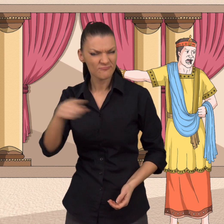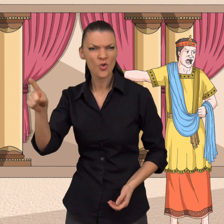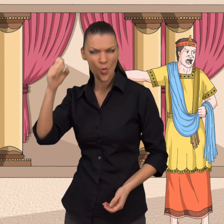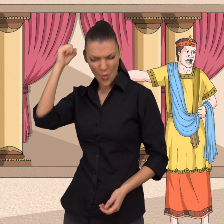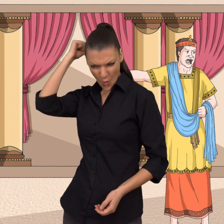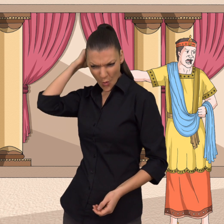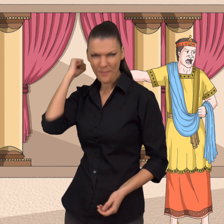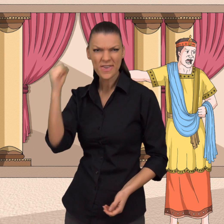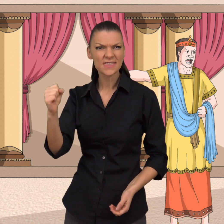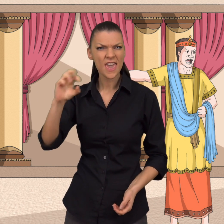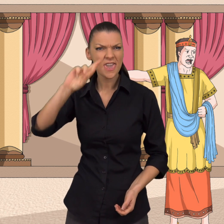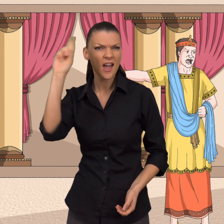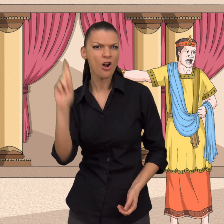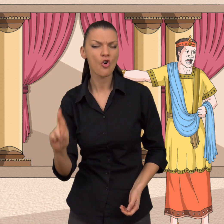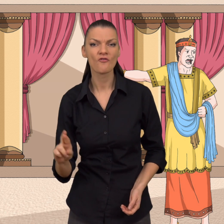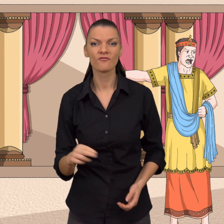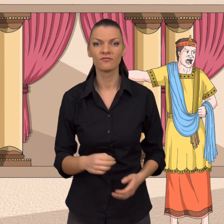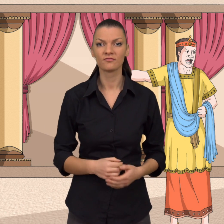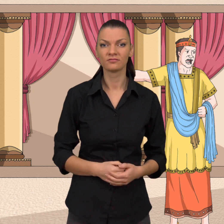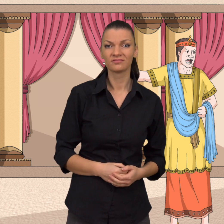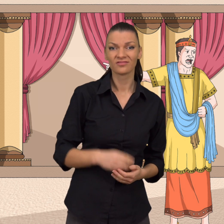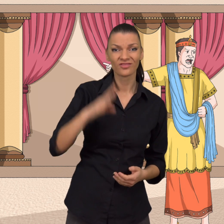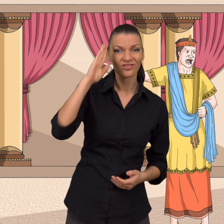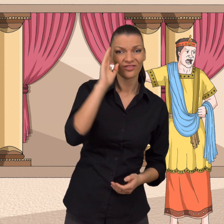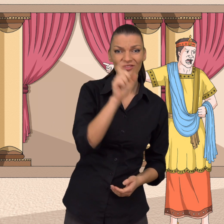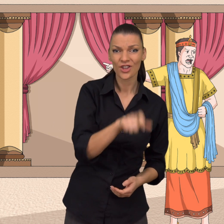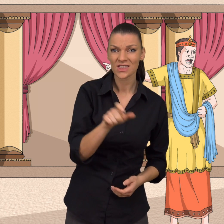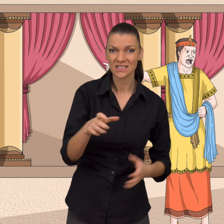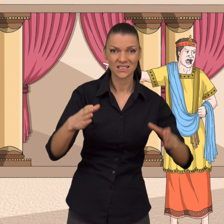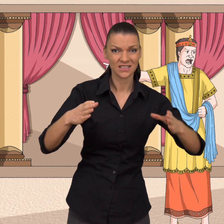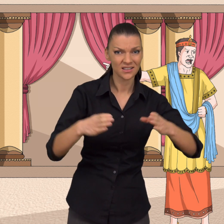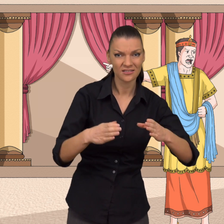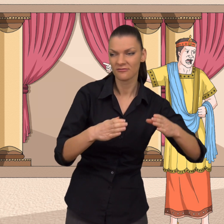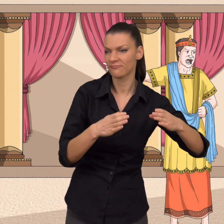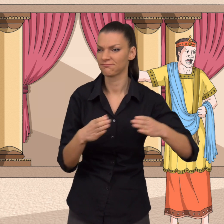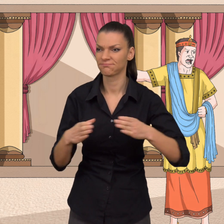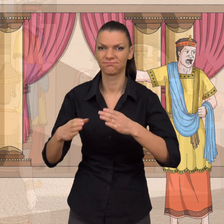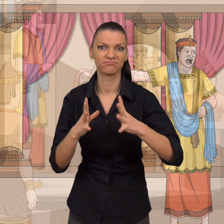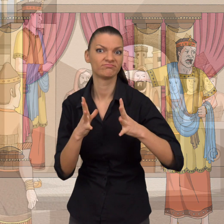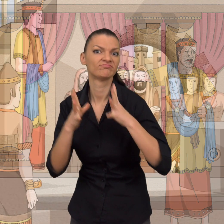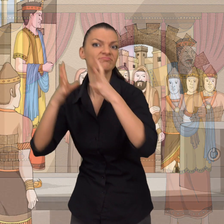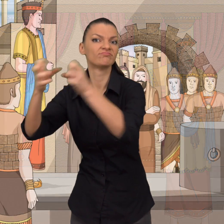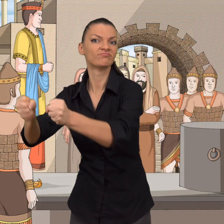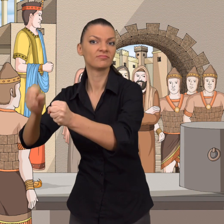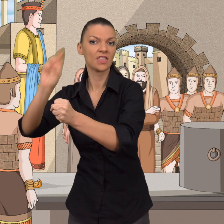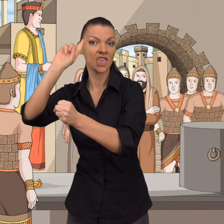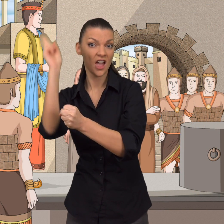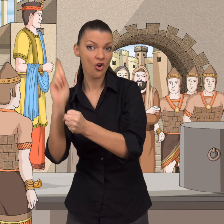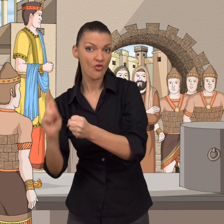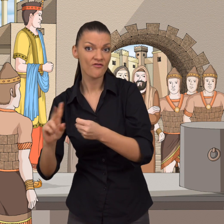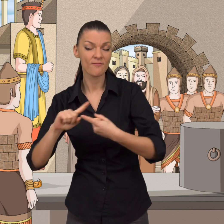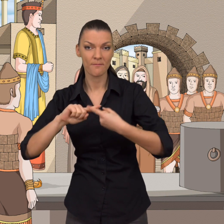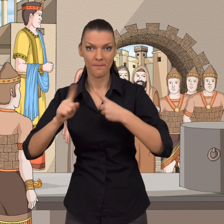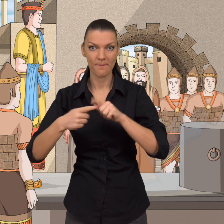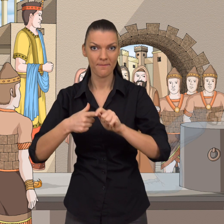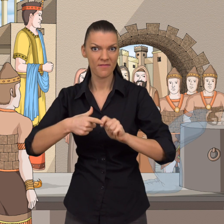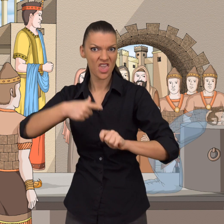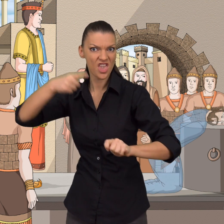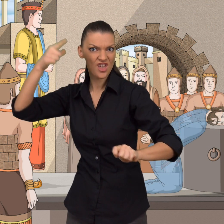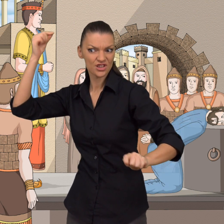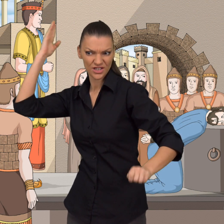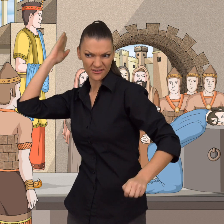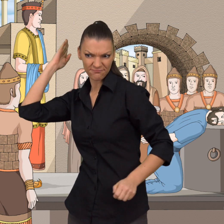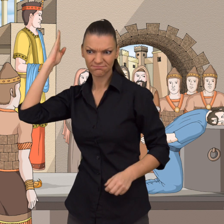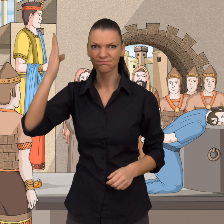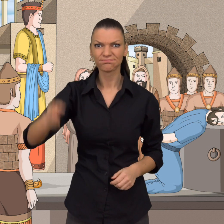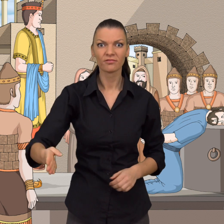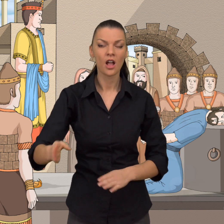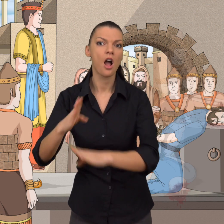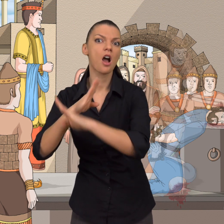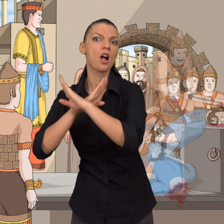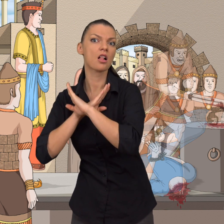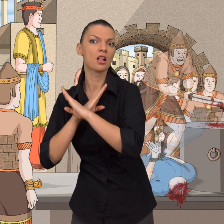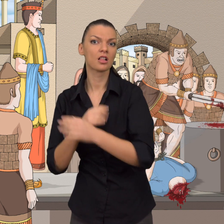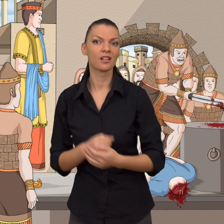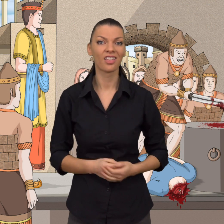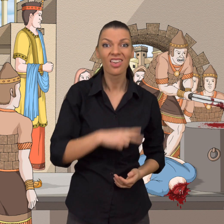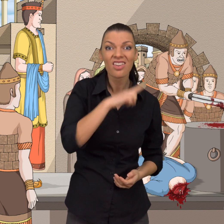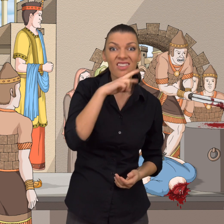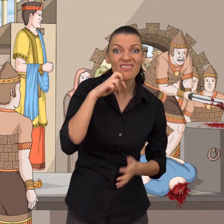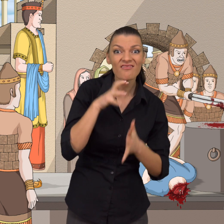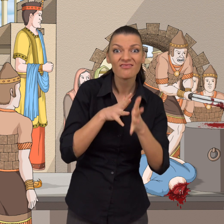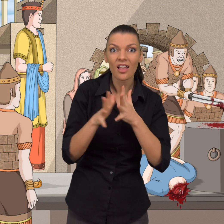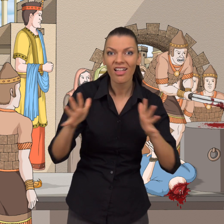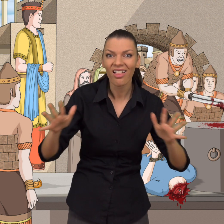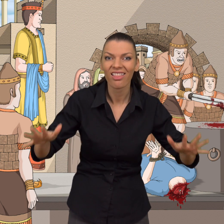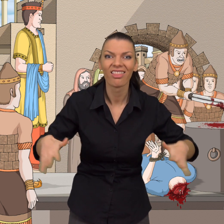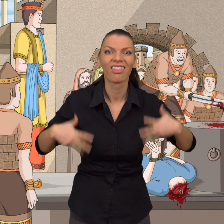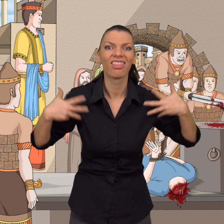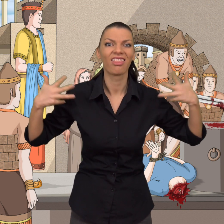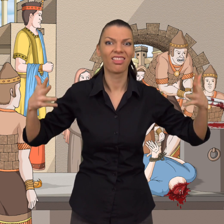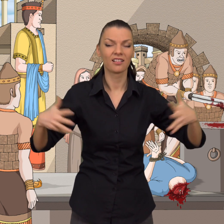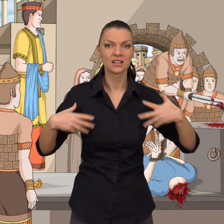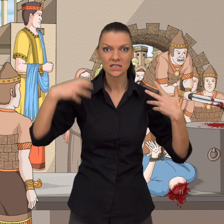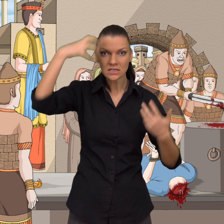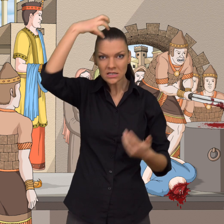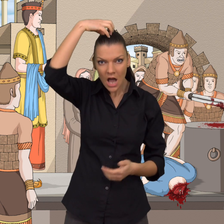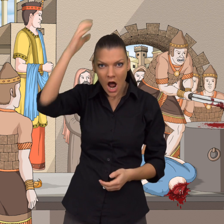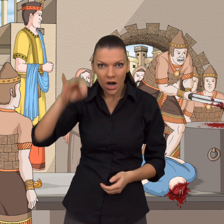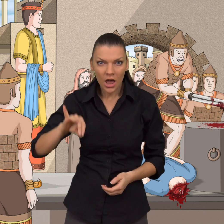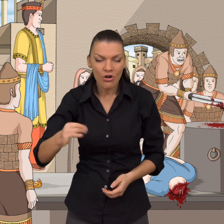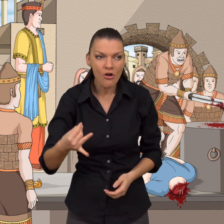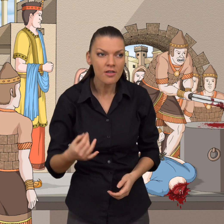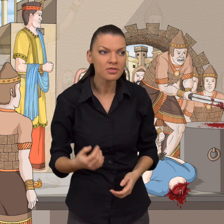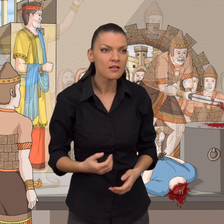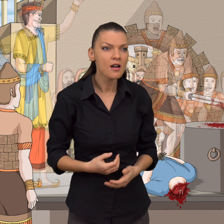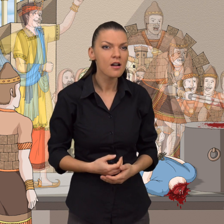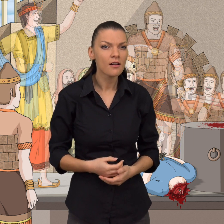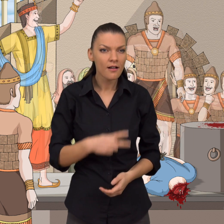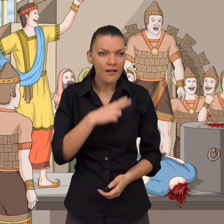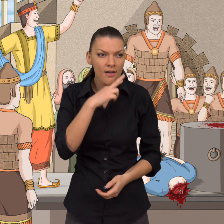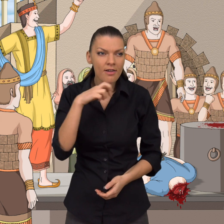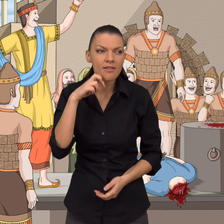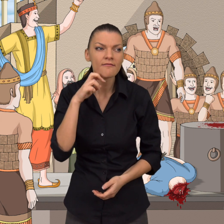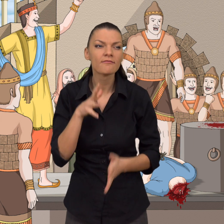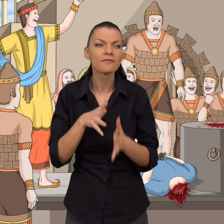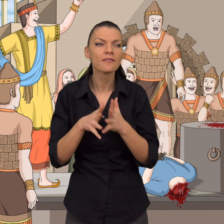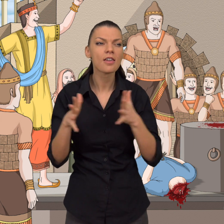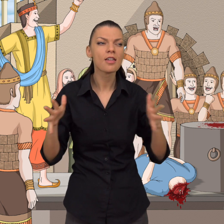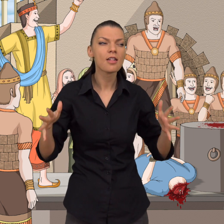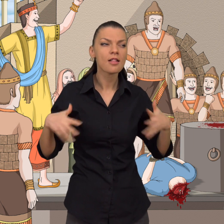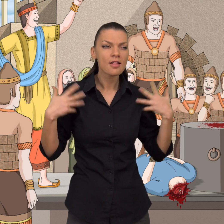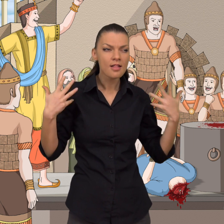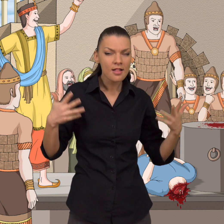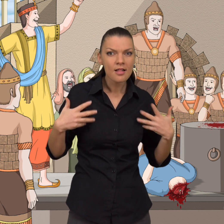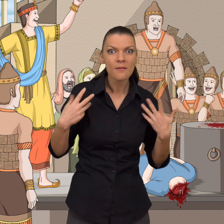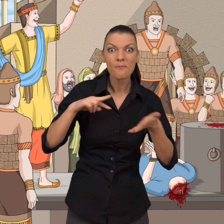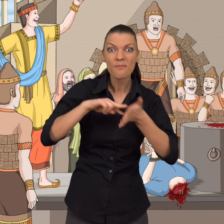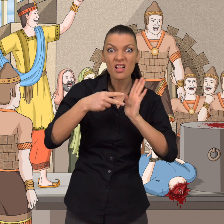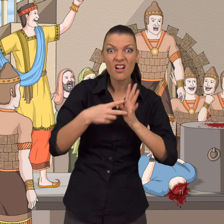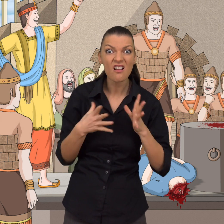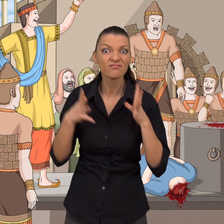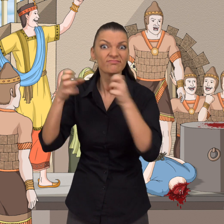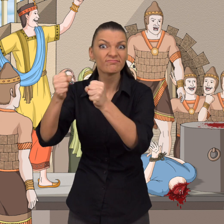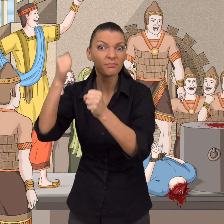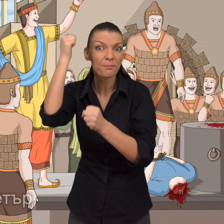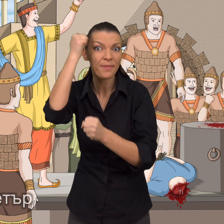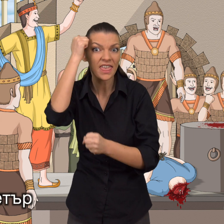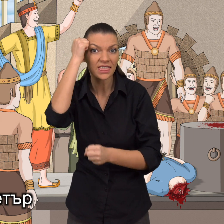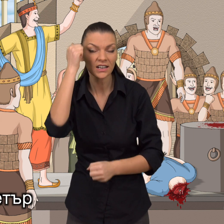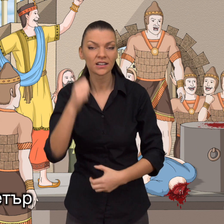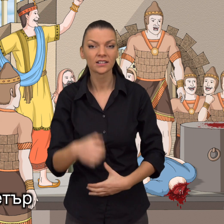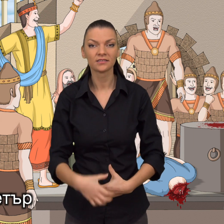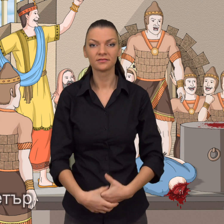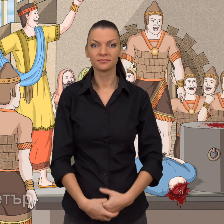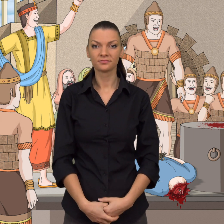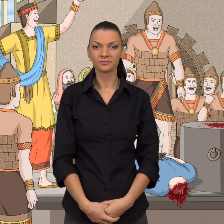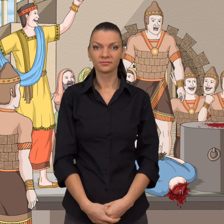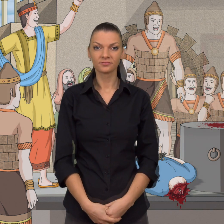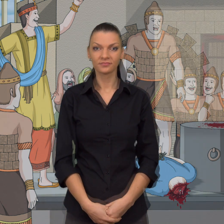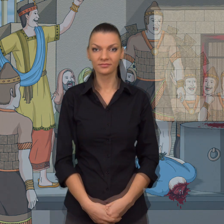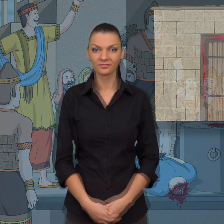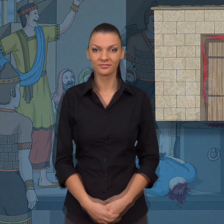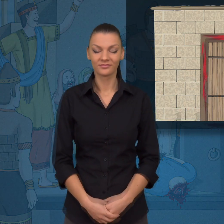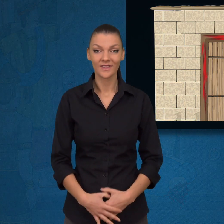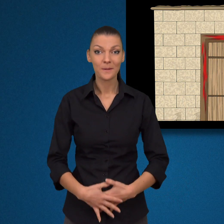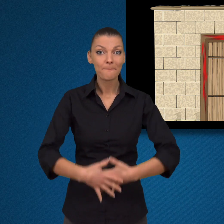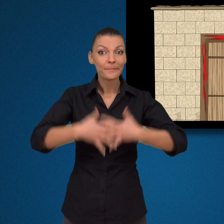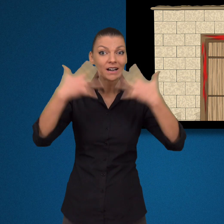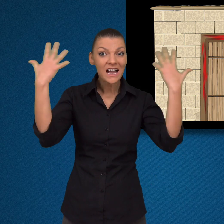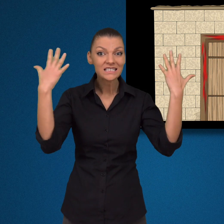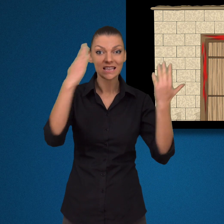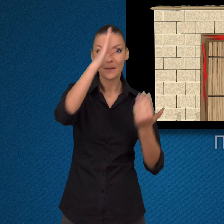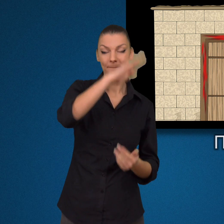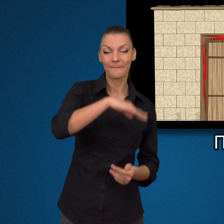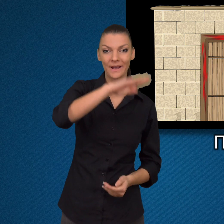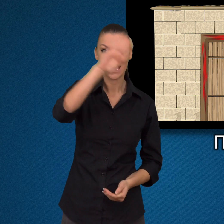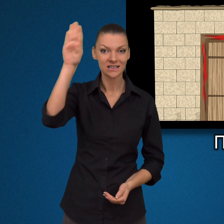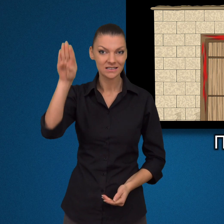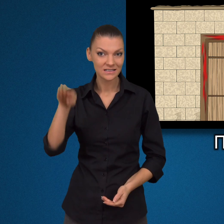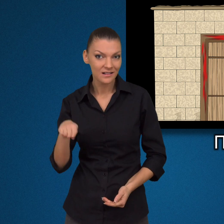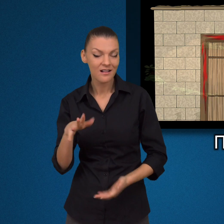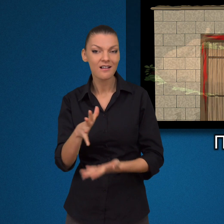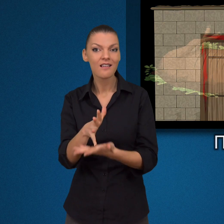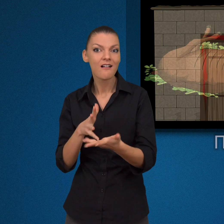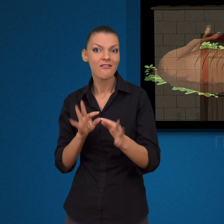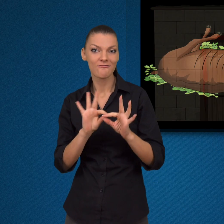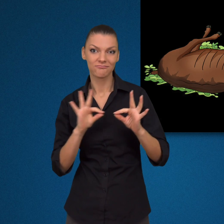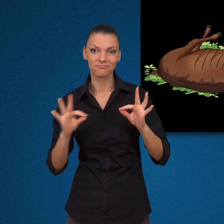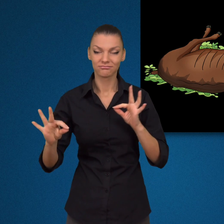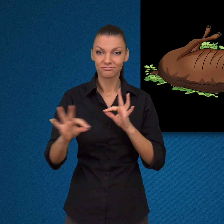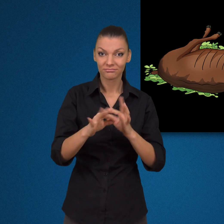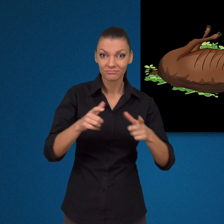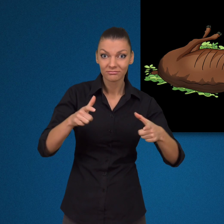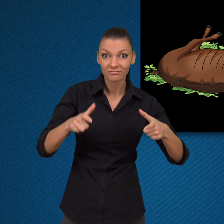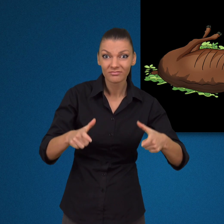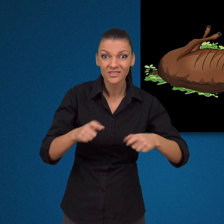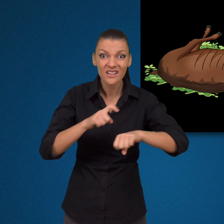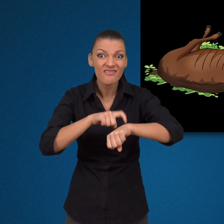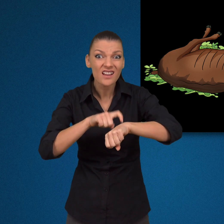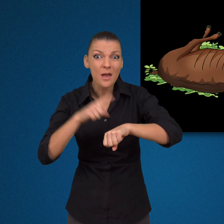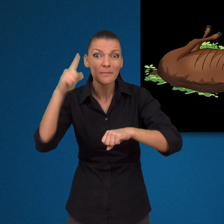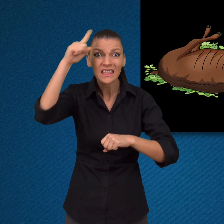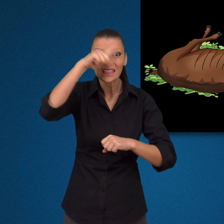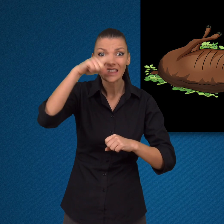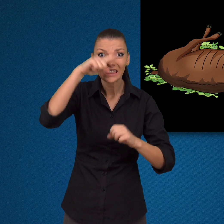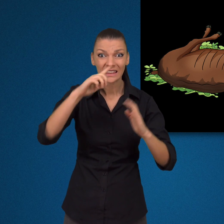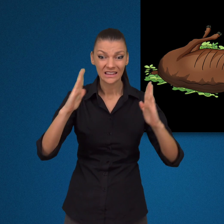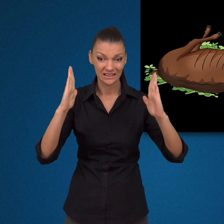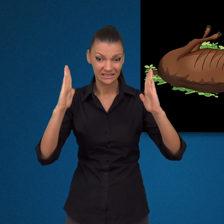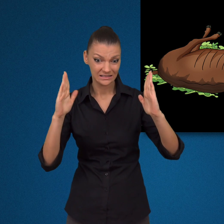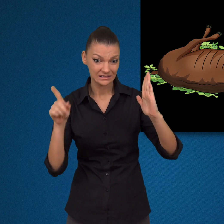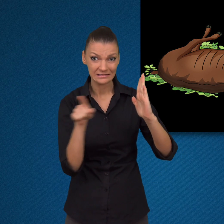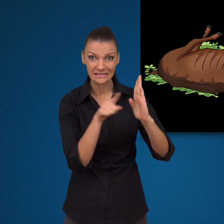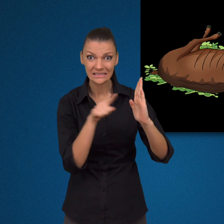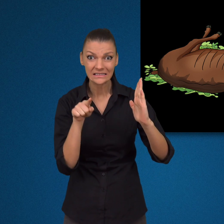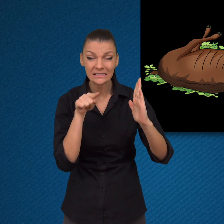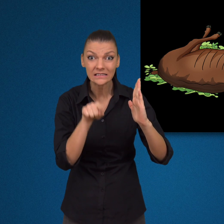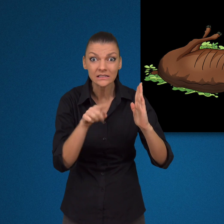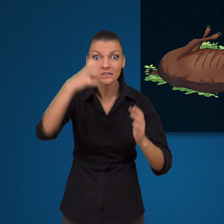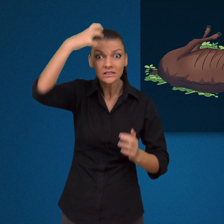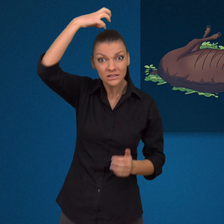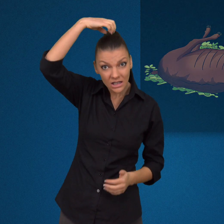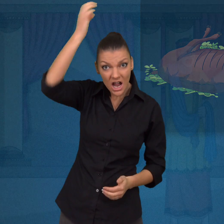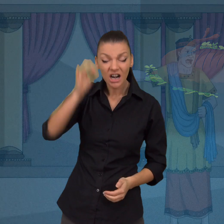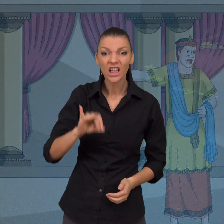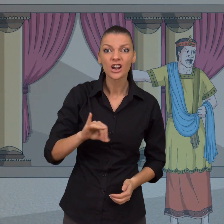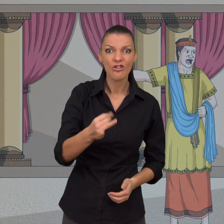And seeing that this pleased the Jews, Herod proceeded to seize Peter during the Feast of Unleavened Bread.